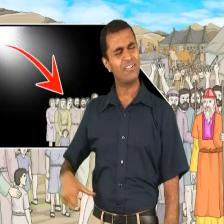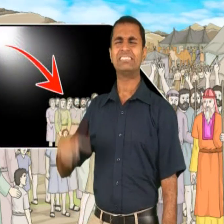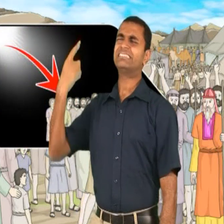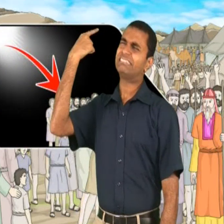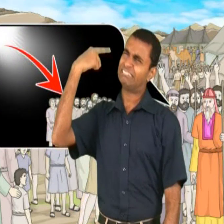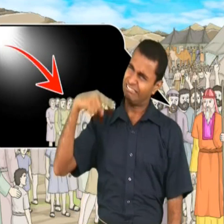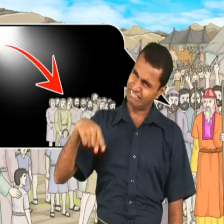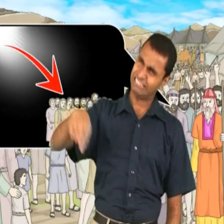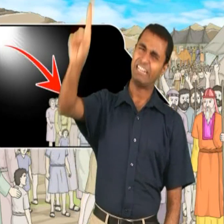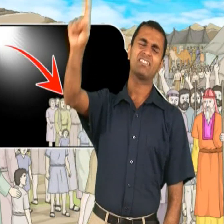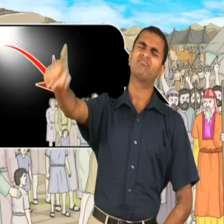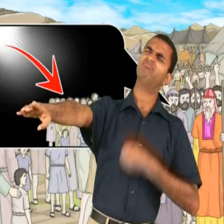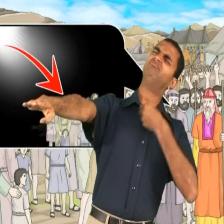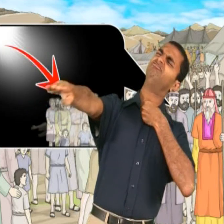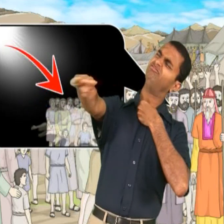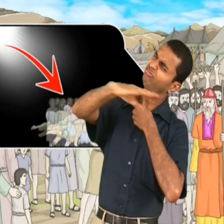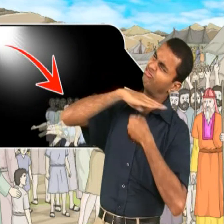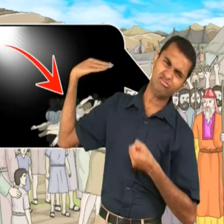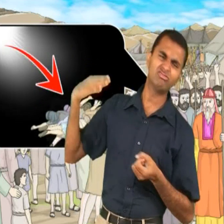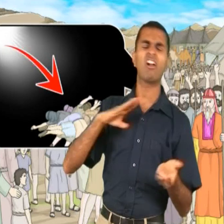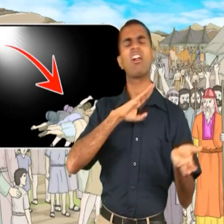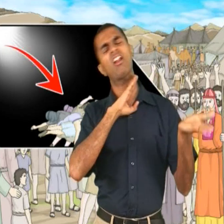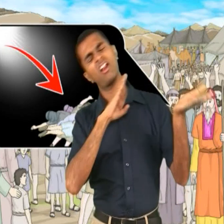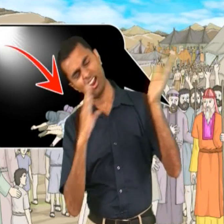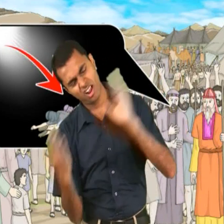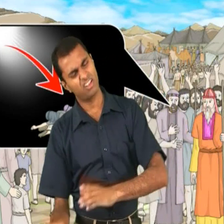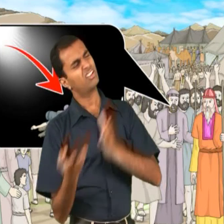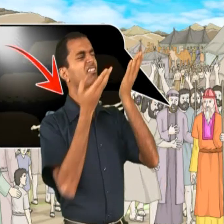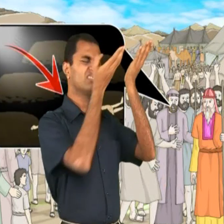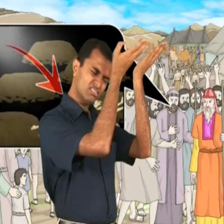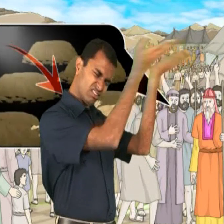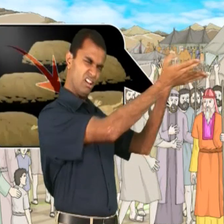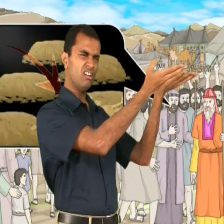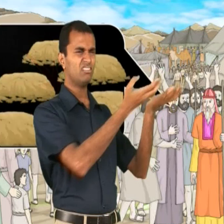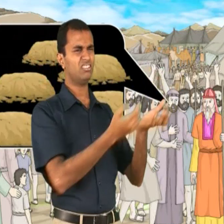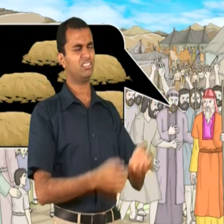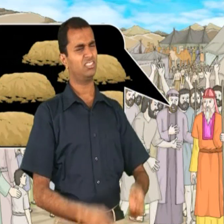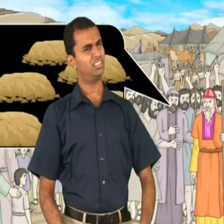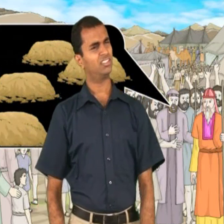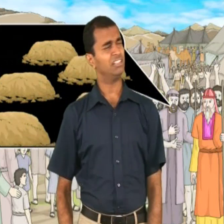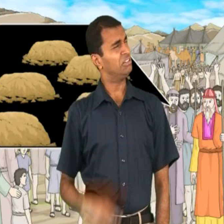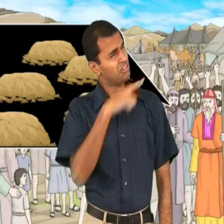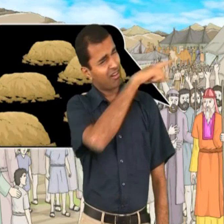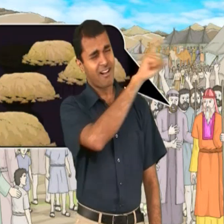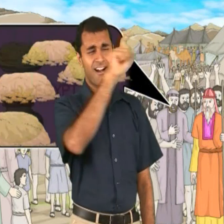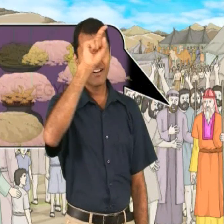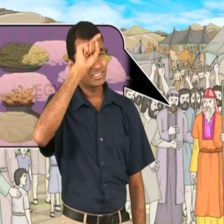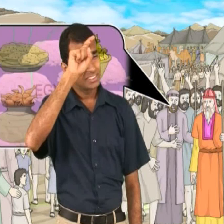they said.